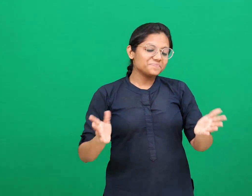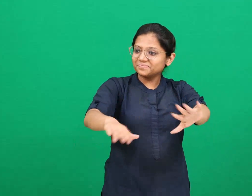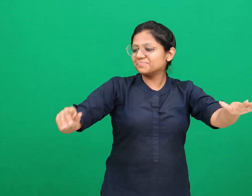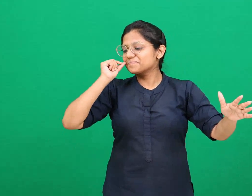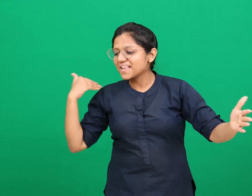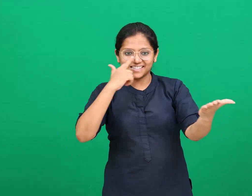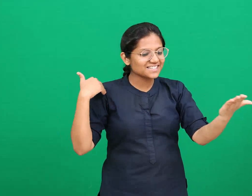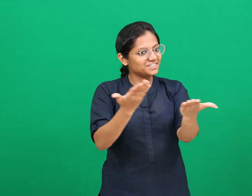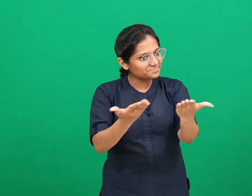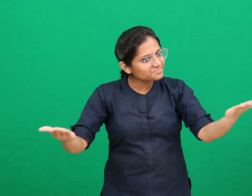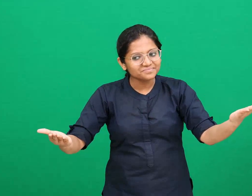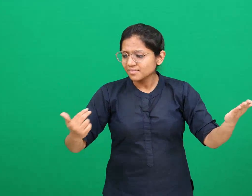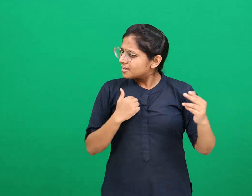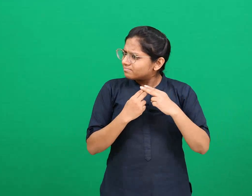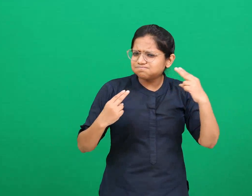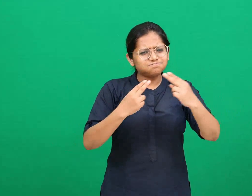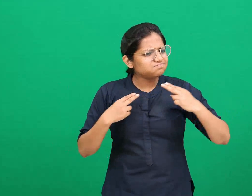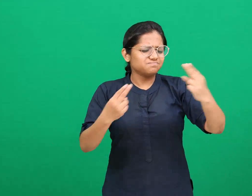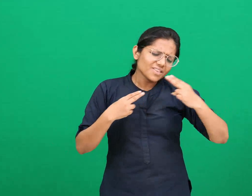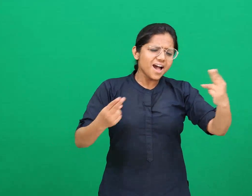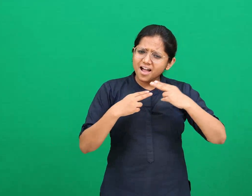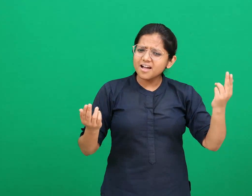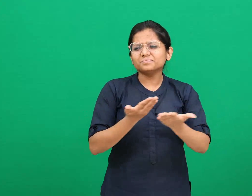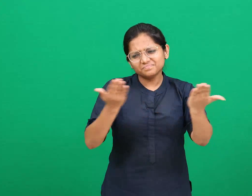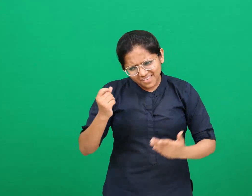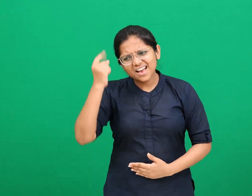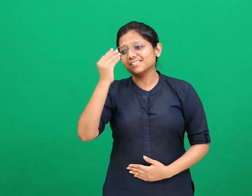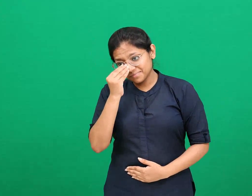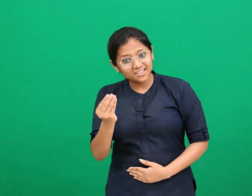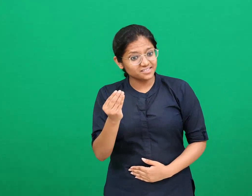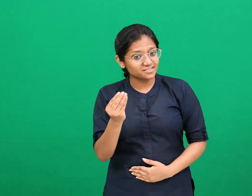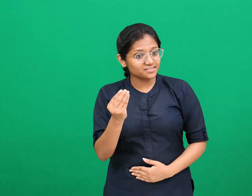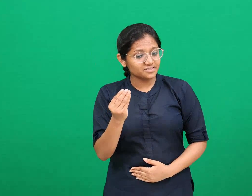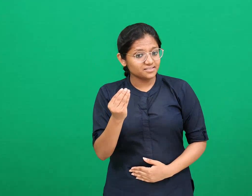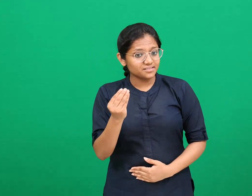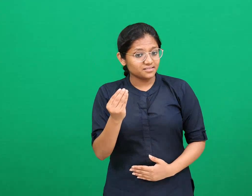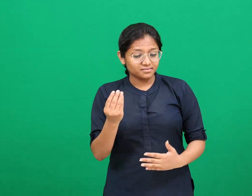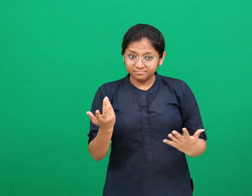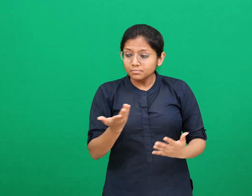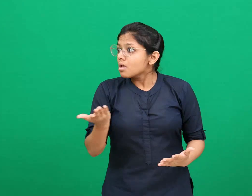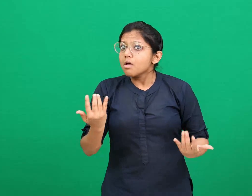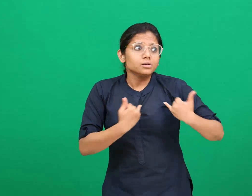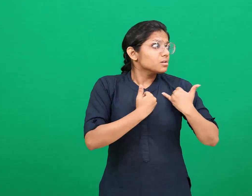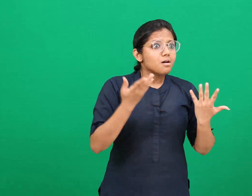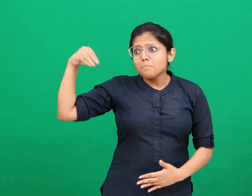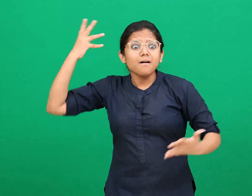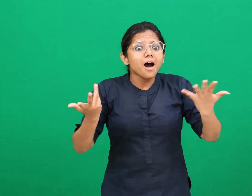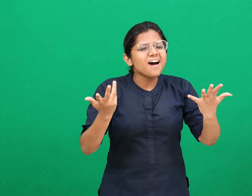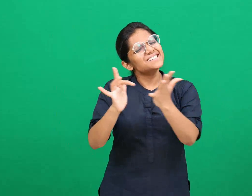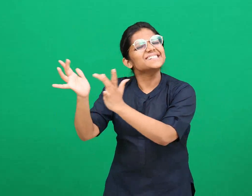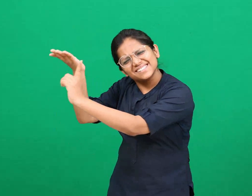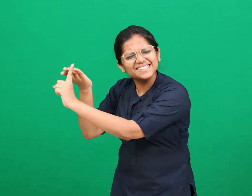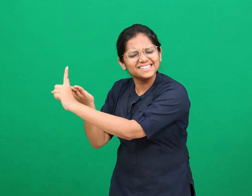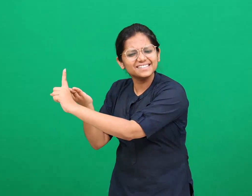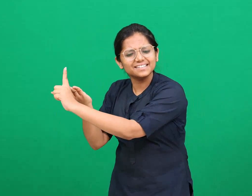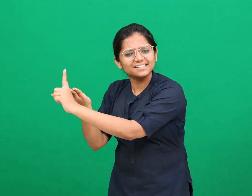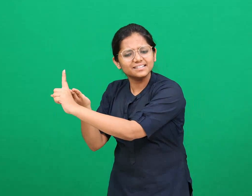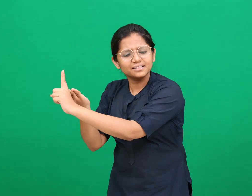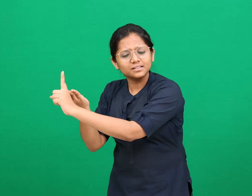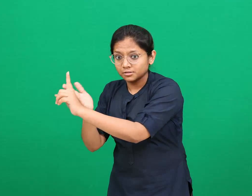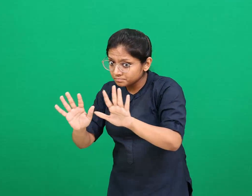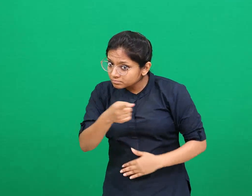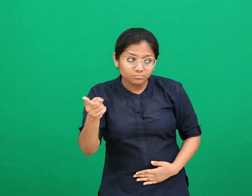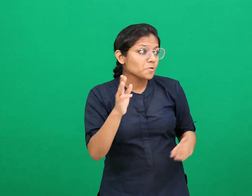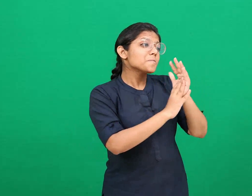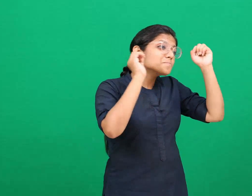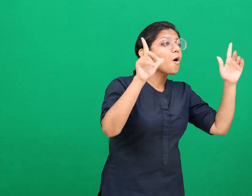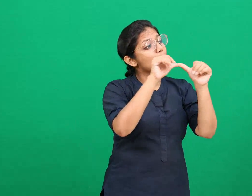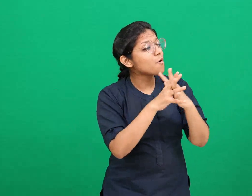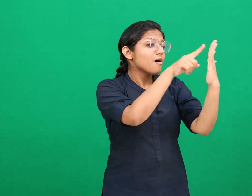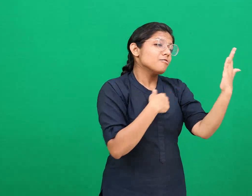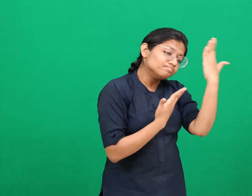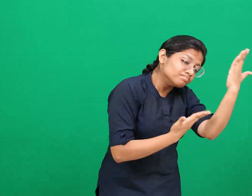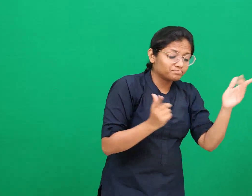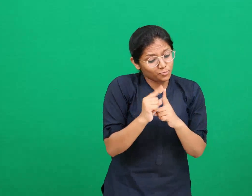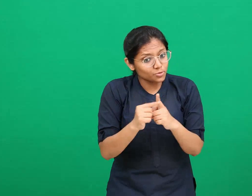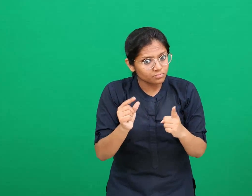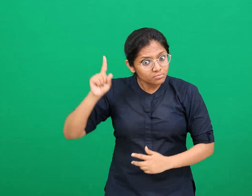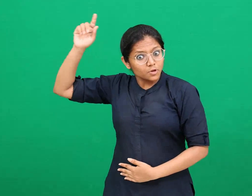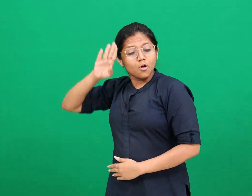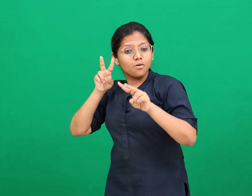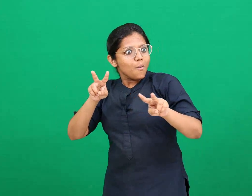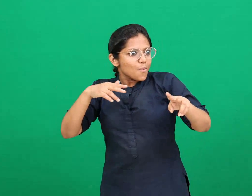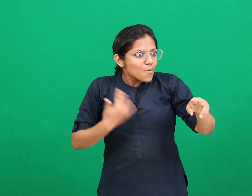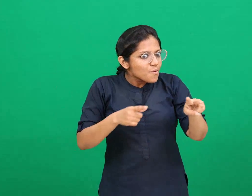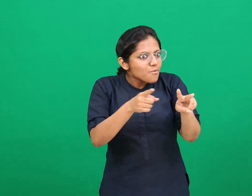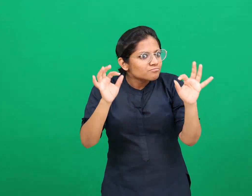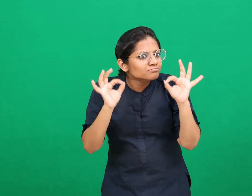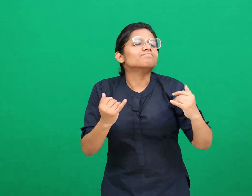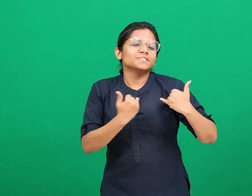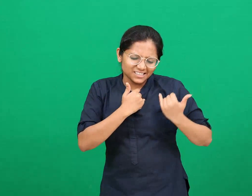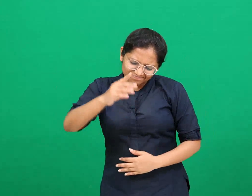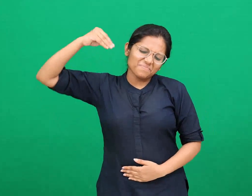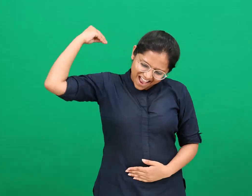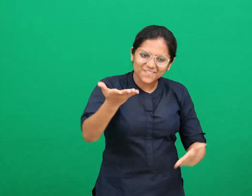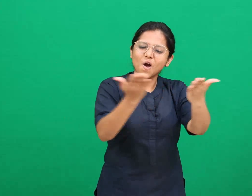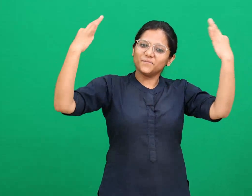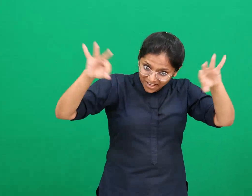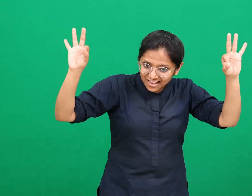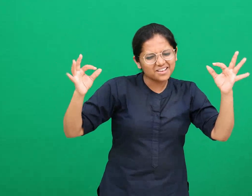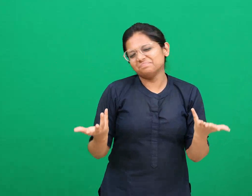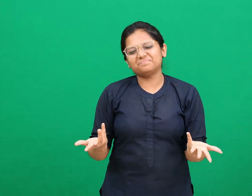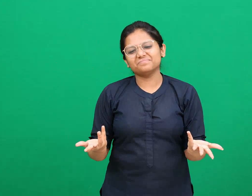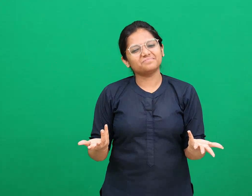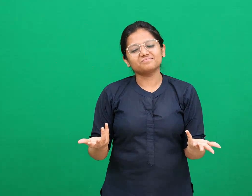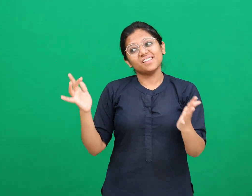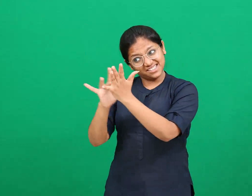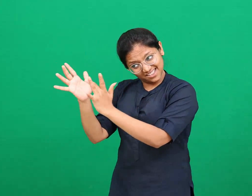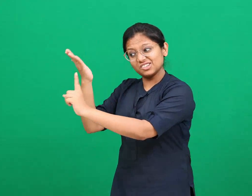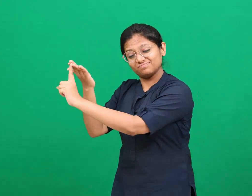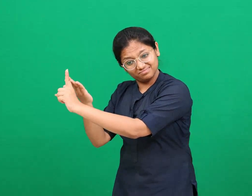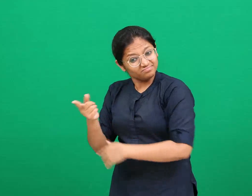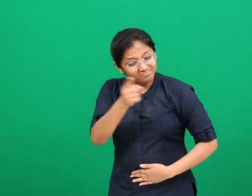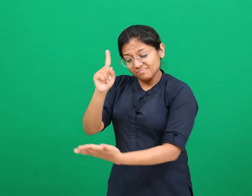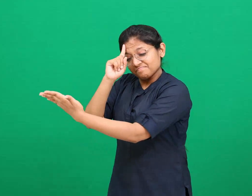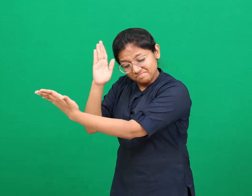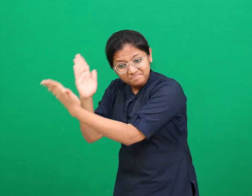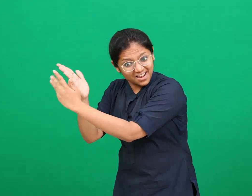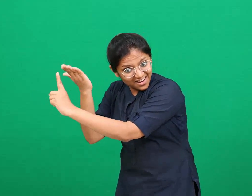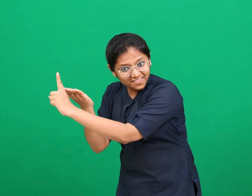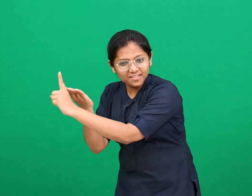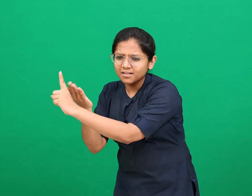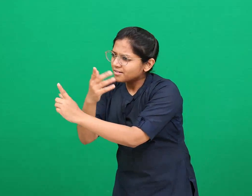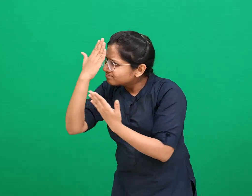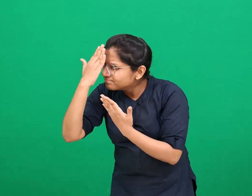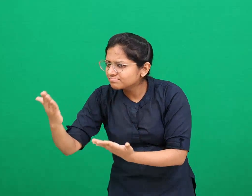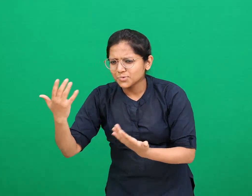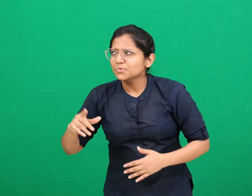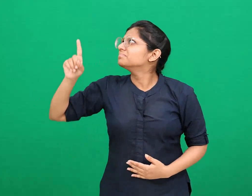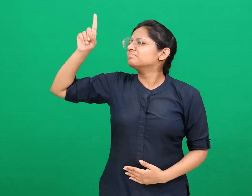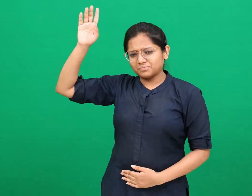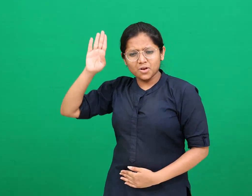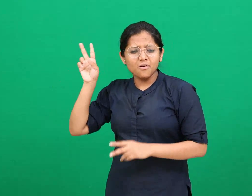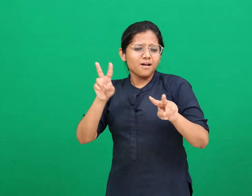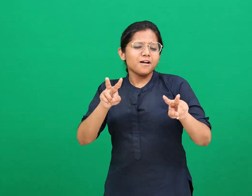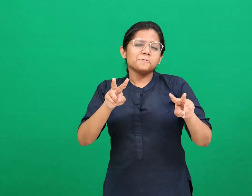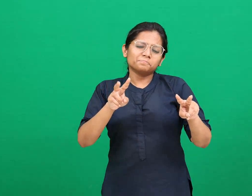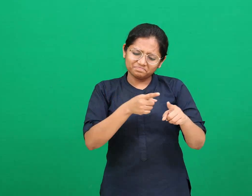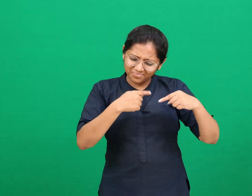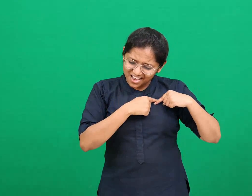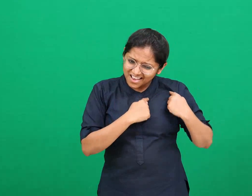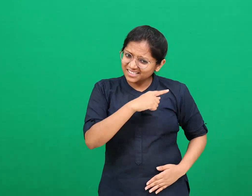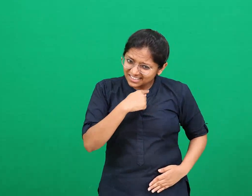Therefore let it be known to you, brothers, that through Jesus the forgiveness of sins is proclaimed to you.